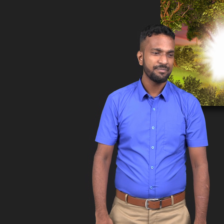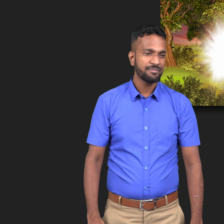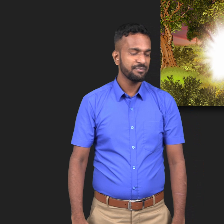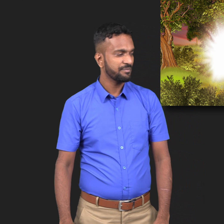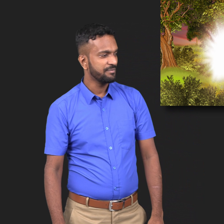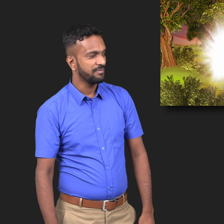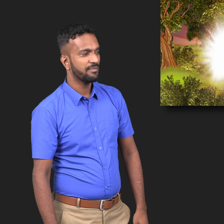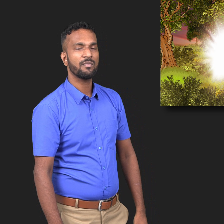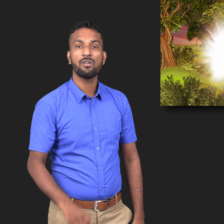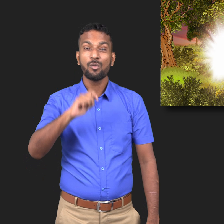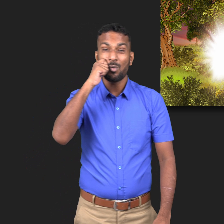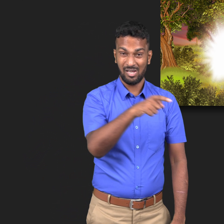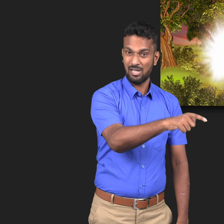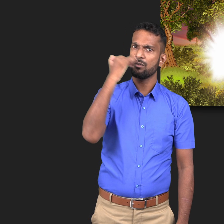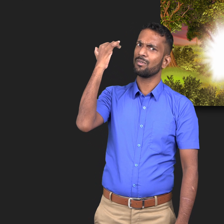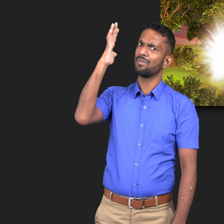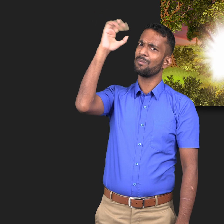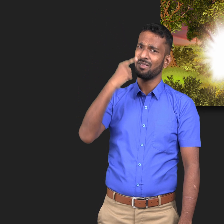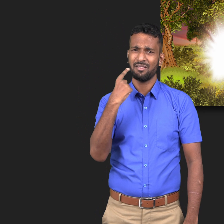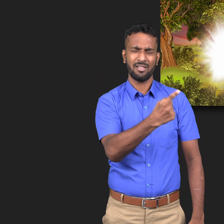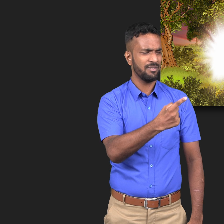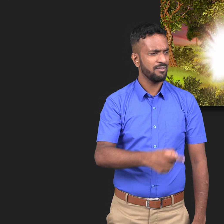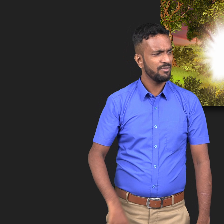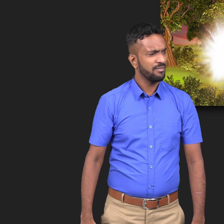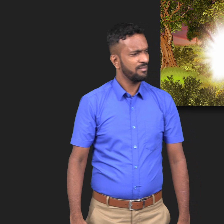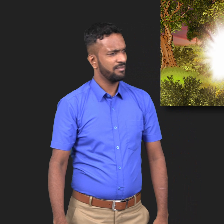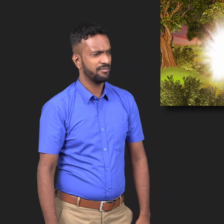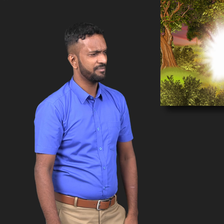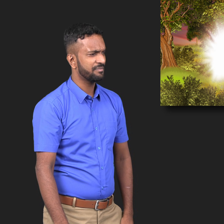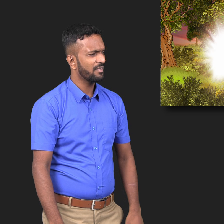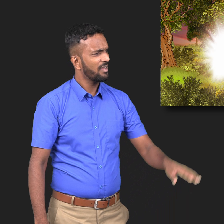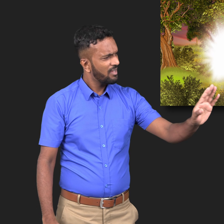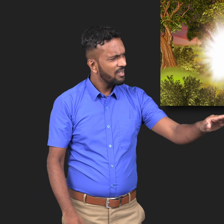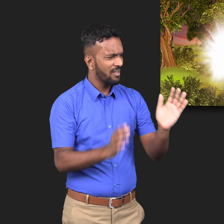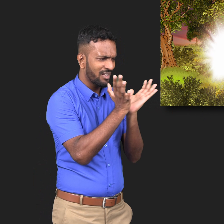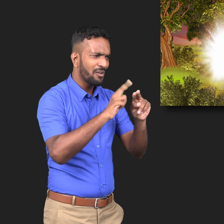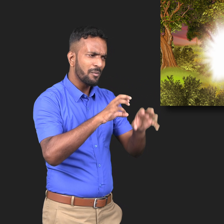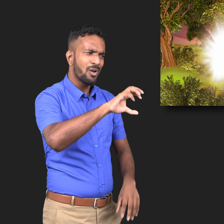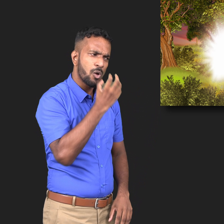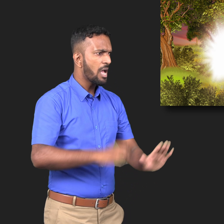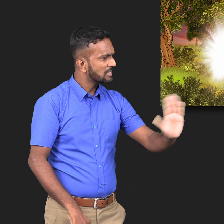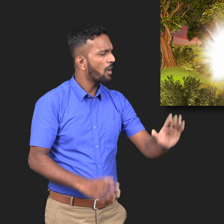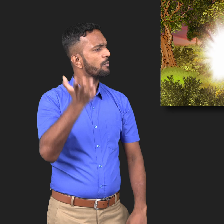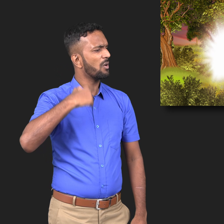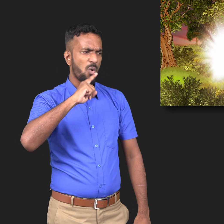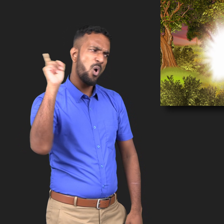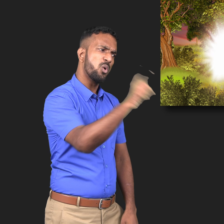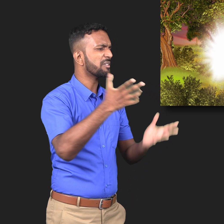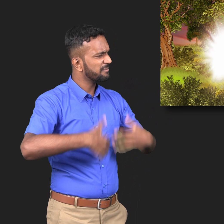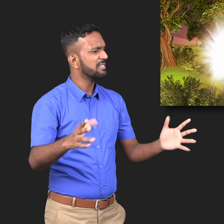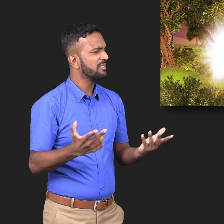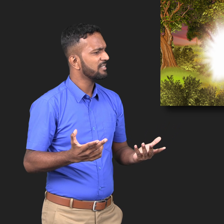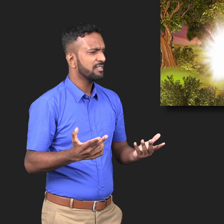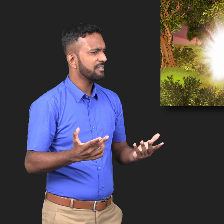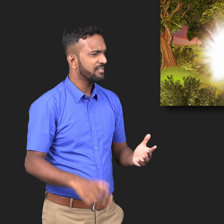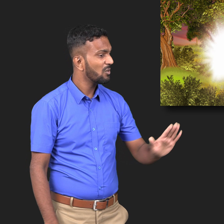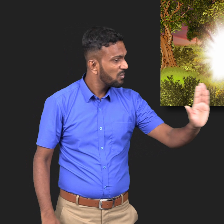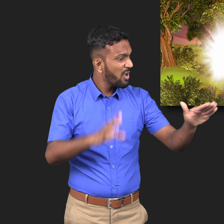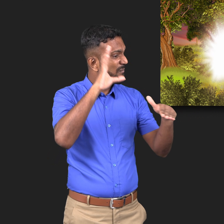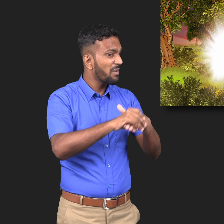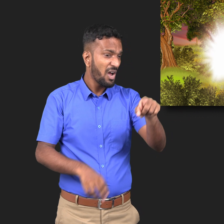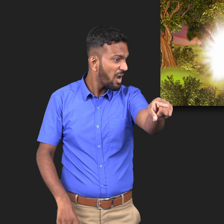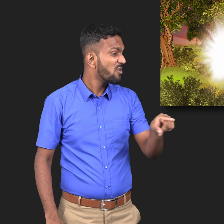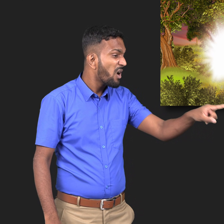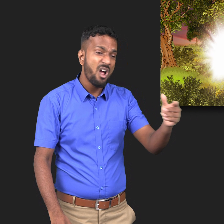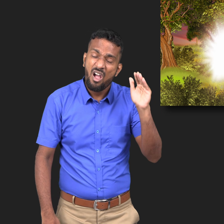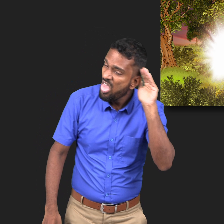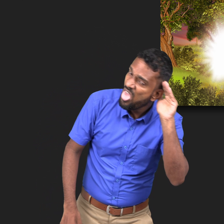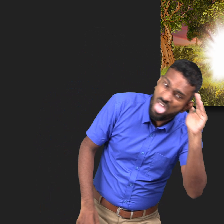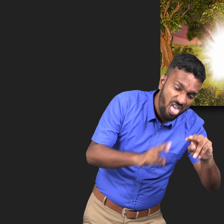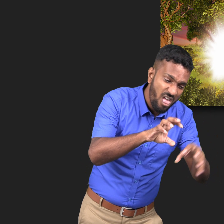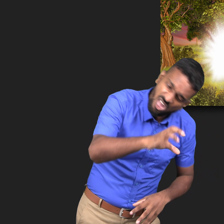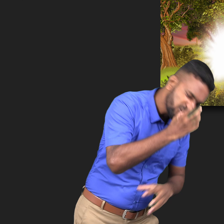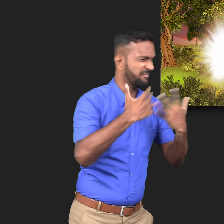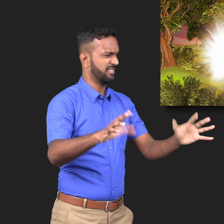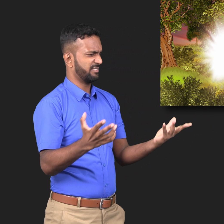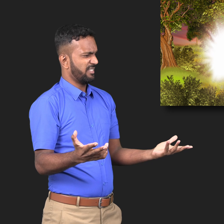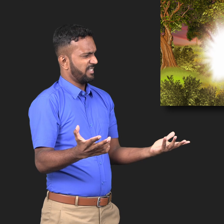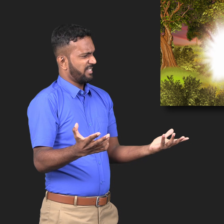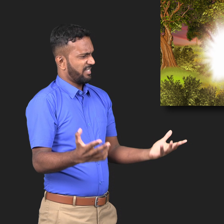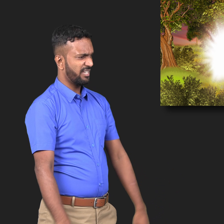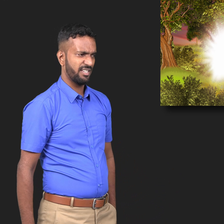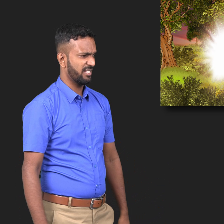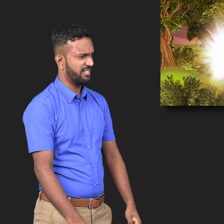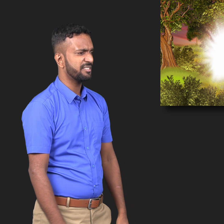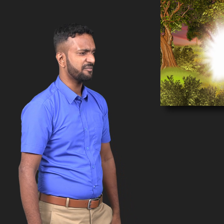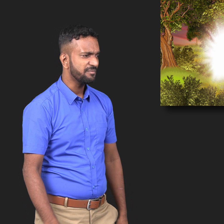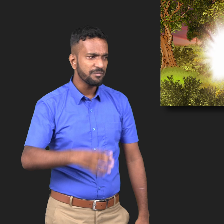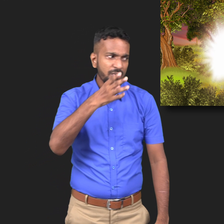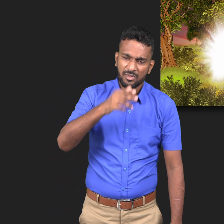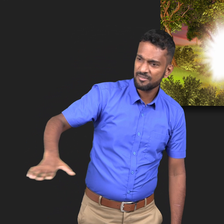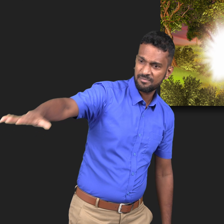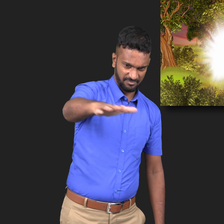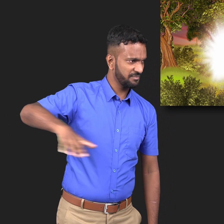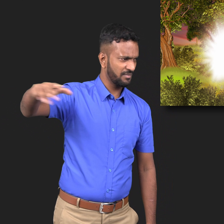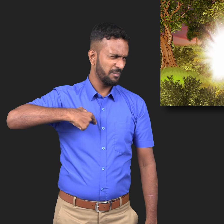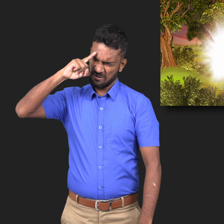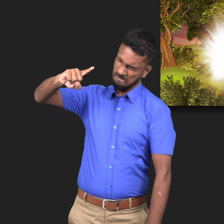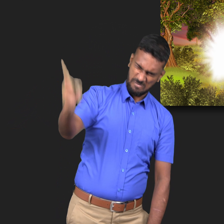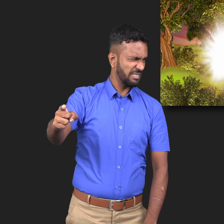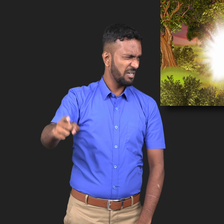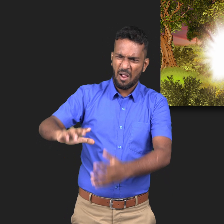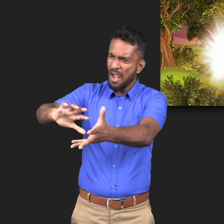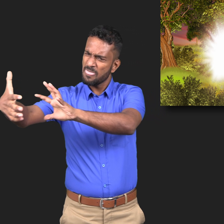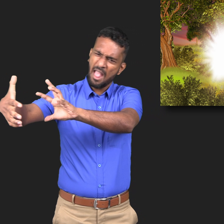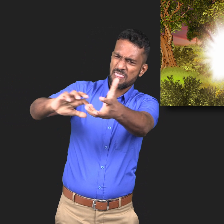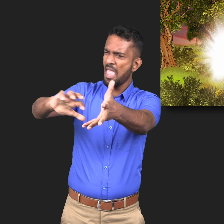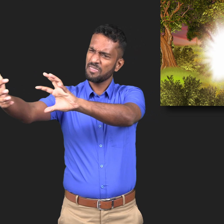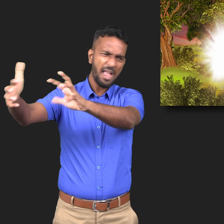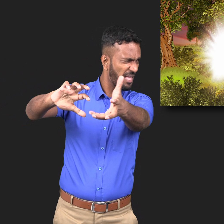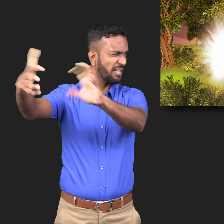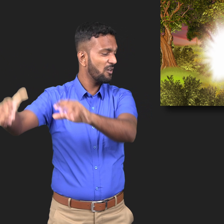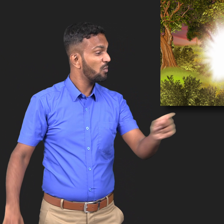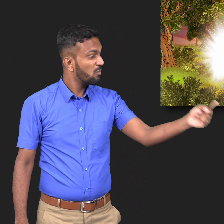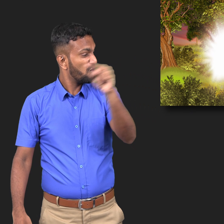And to Adam He said: “Because you have listened to the voice of your wife and have eaten from the tree of which I commanded you not to eat, cursed is the ground because of you;